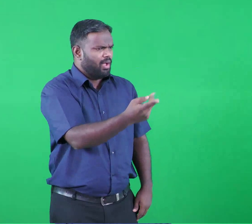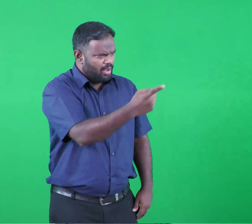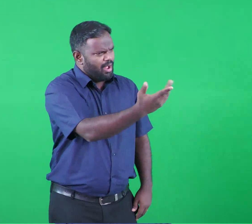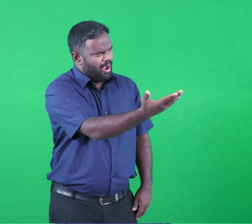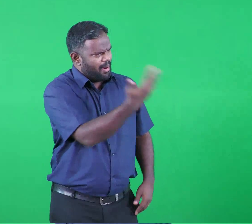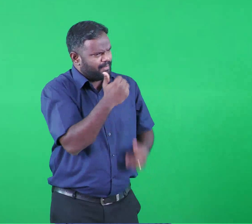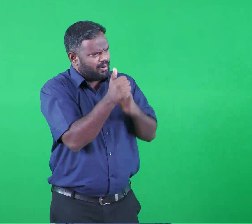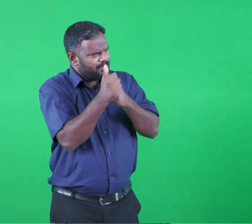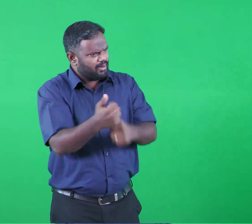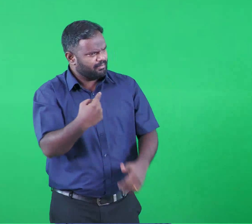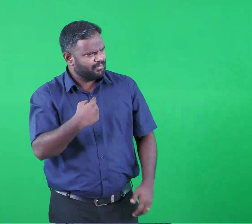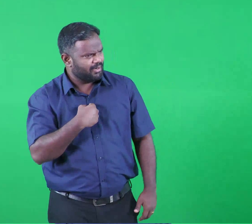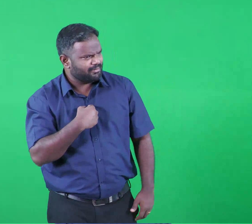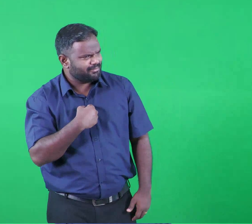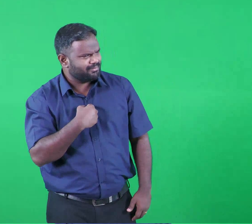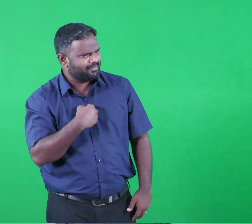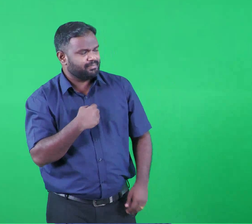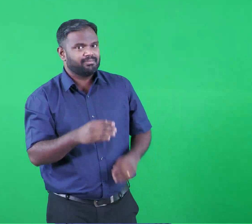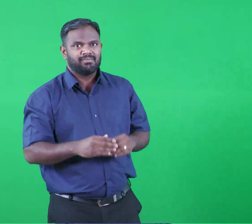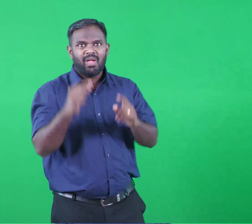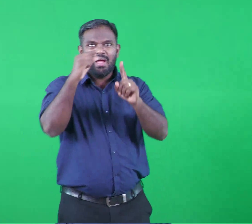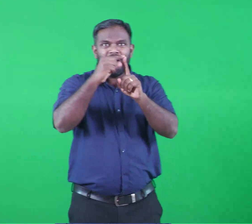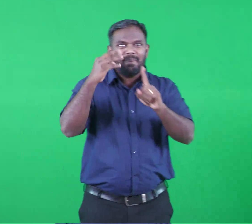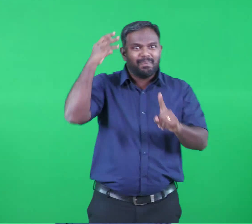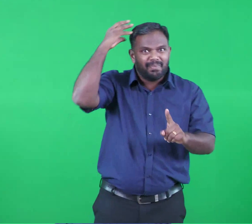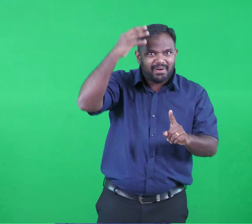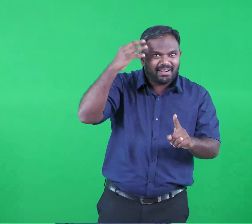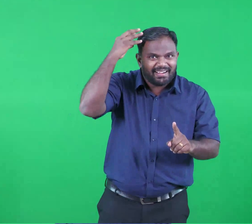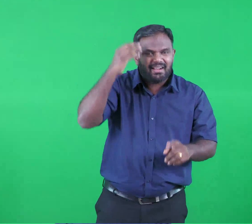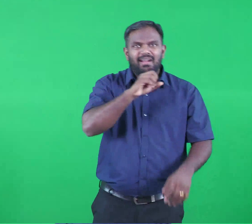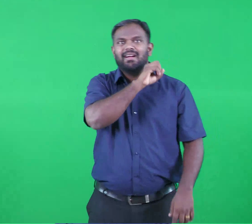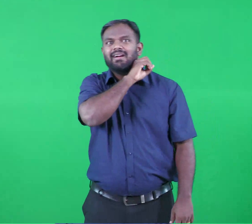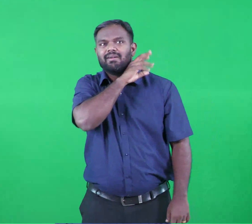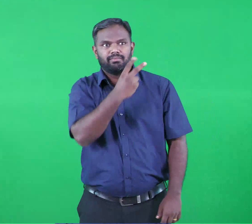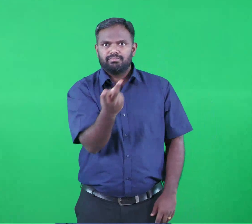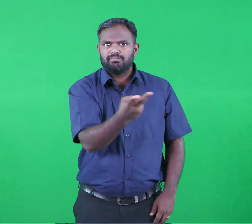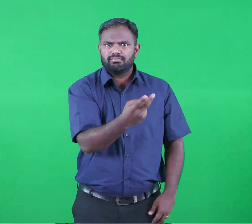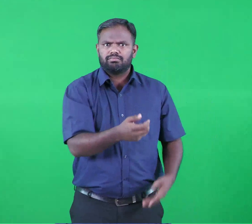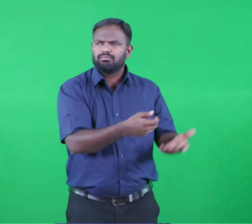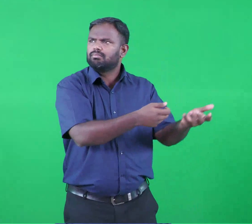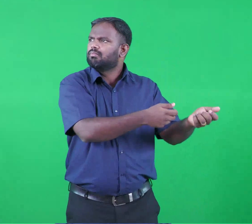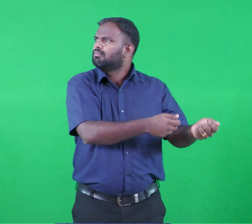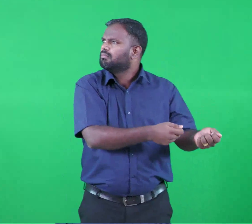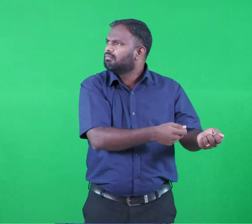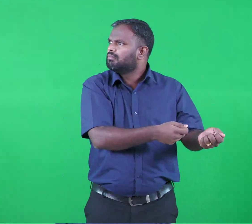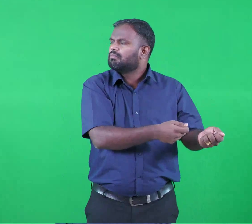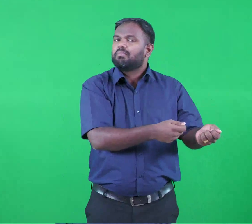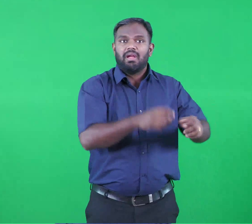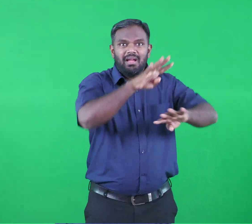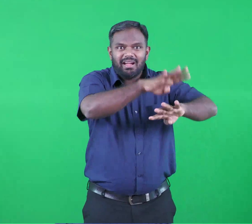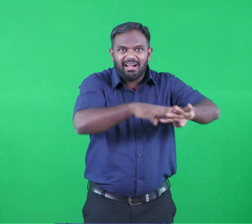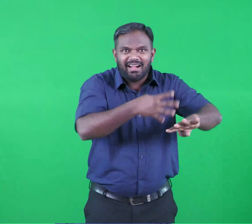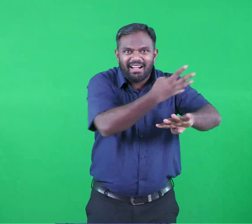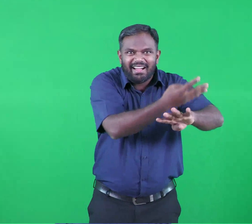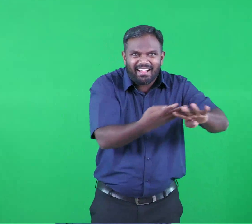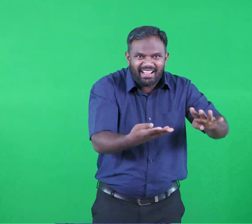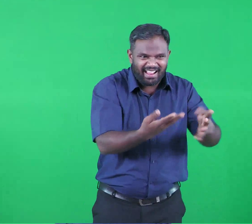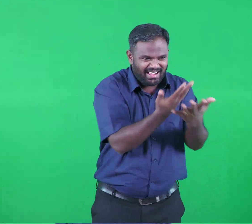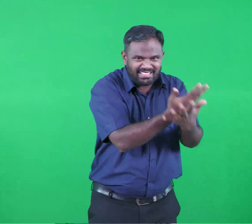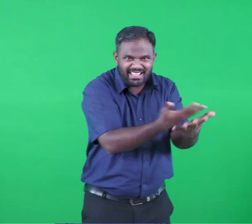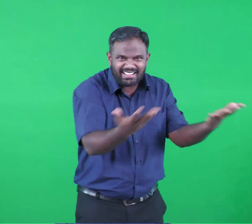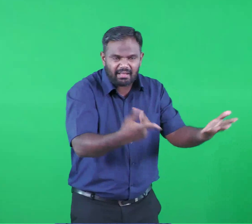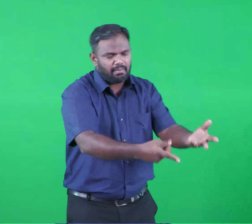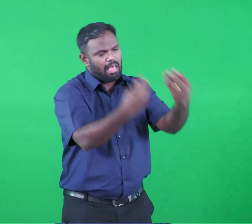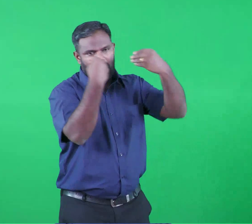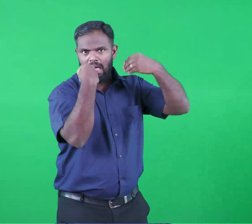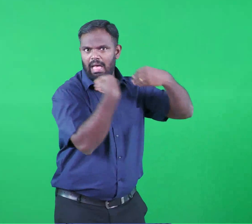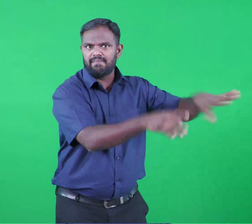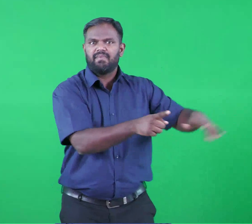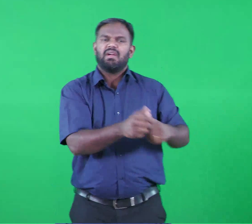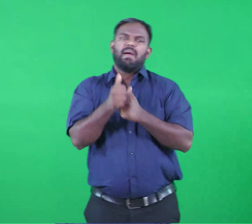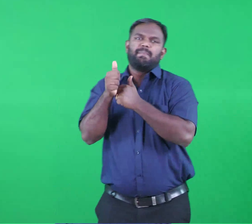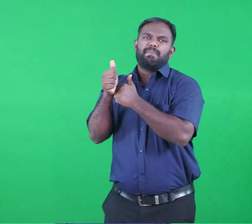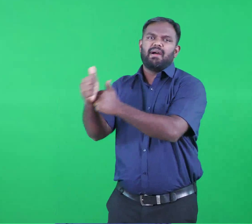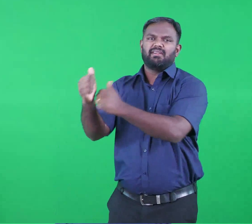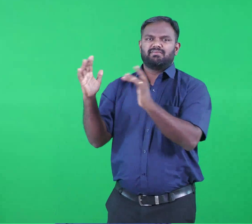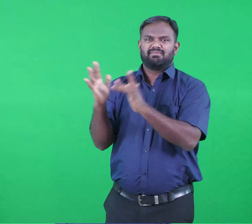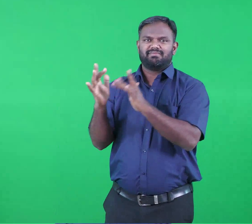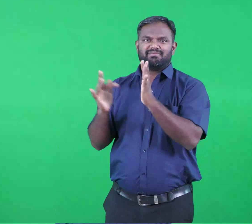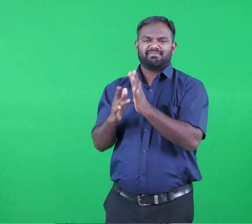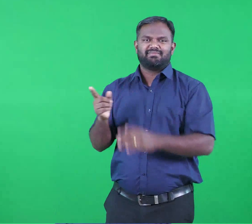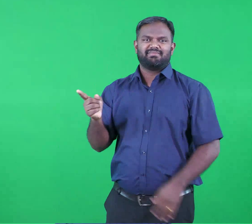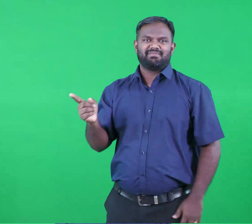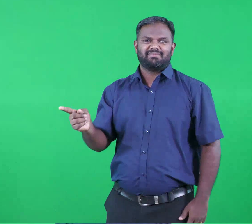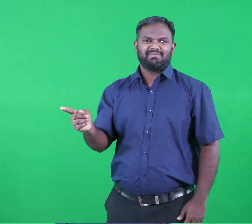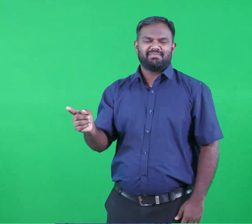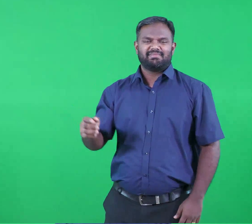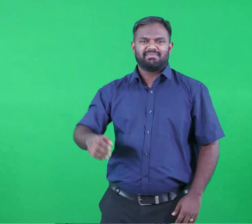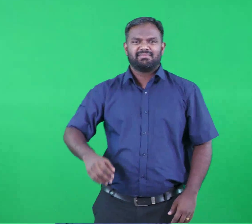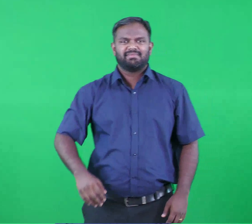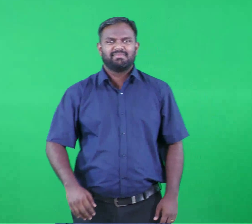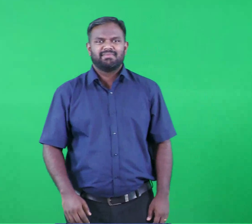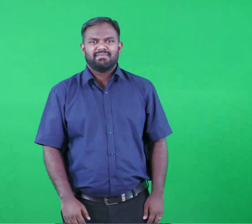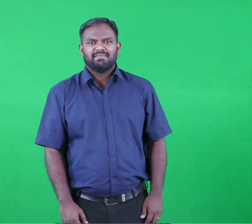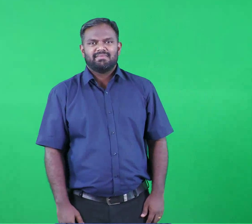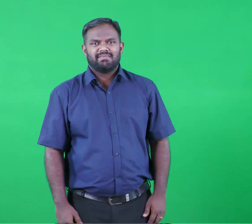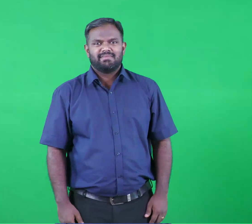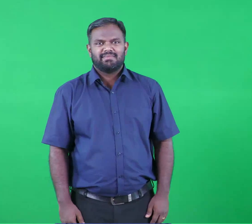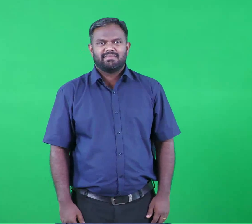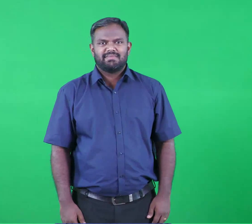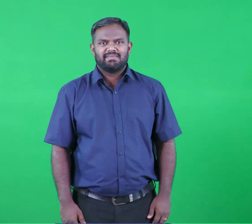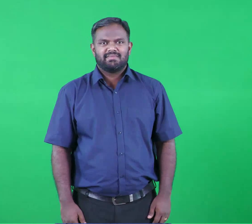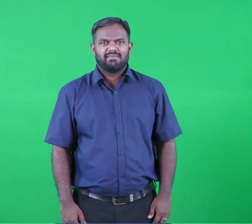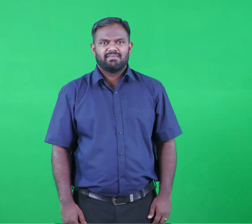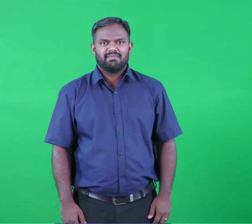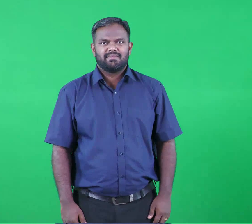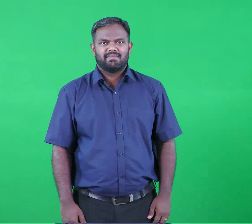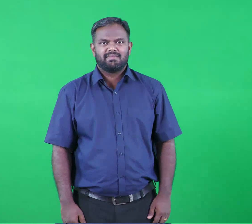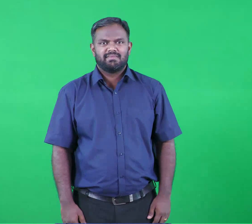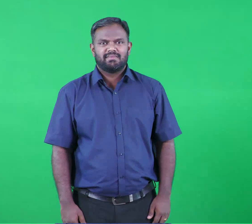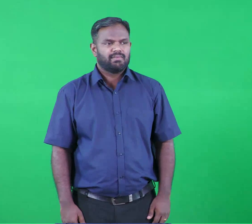And at once they left their nets and followed Him.